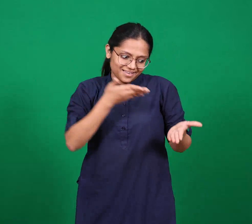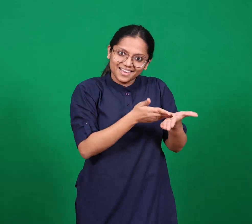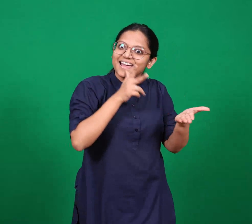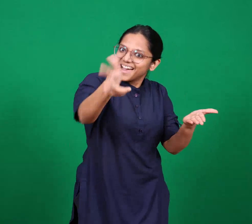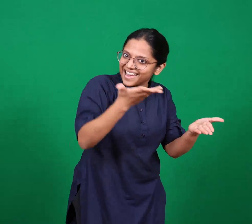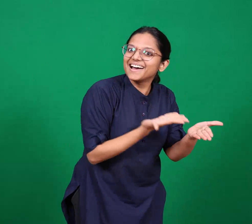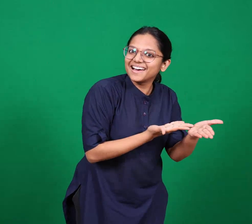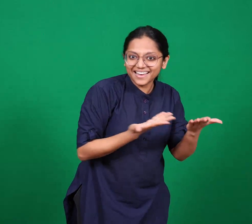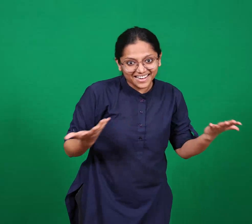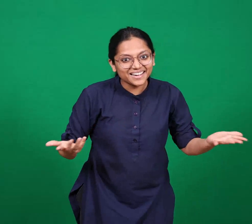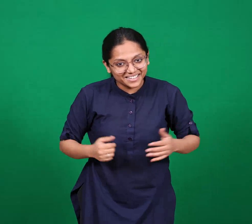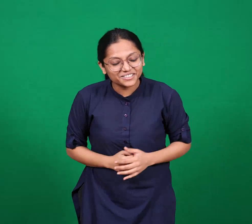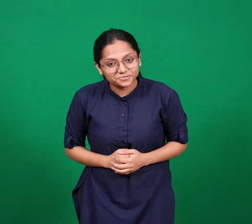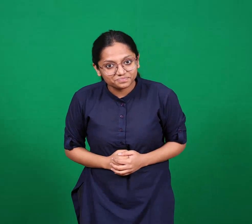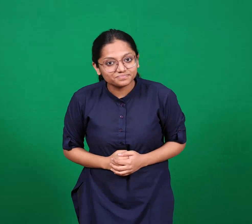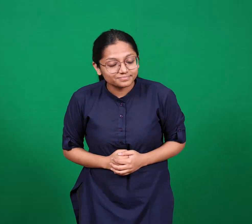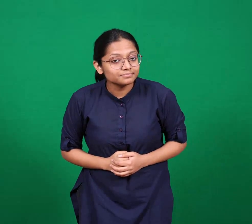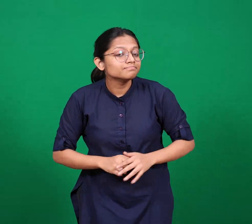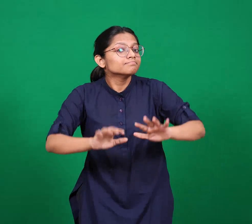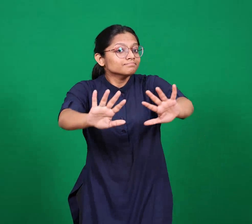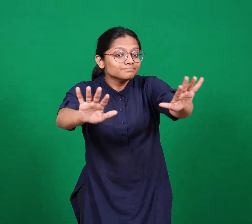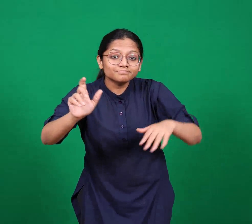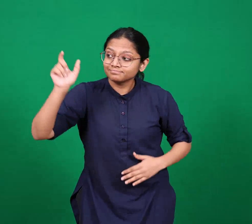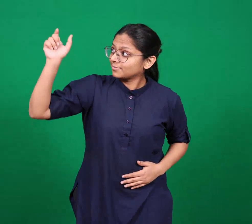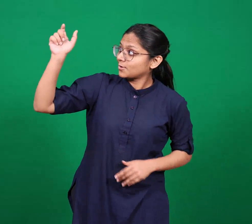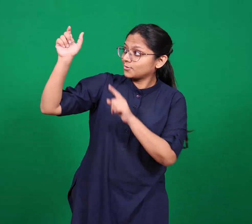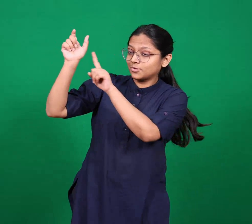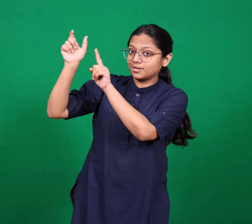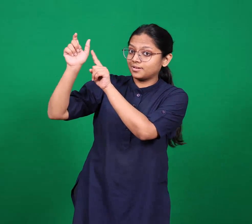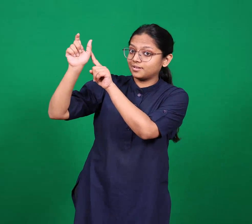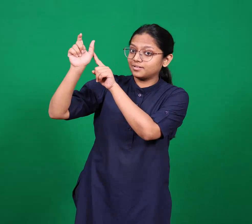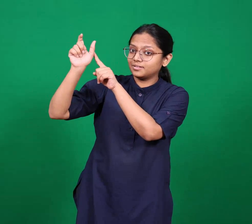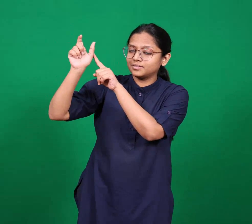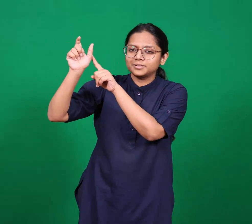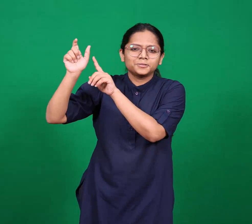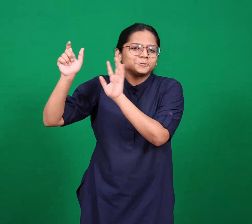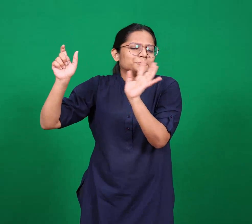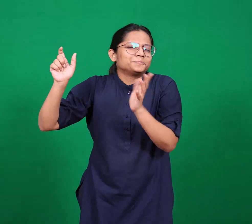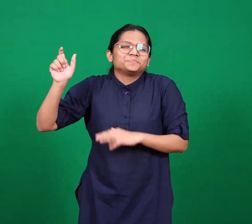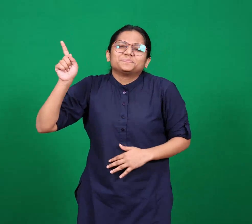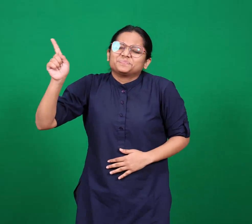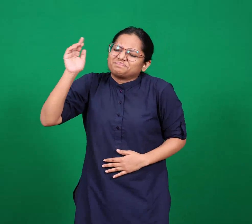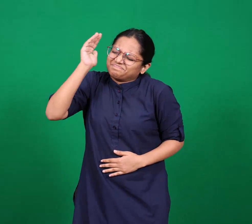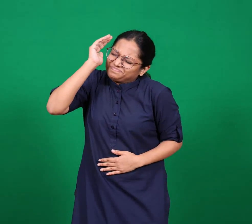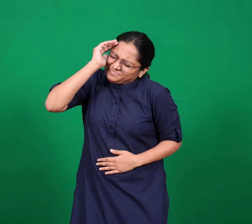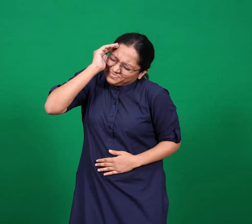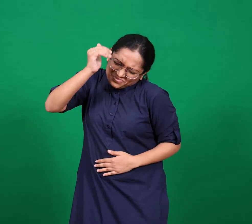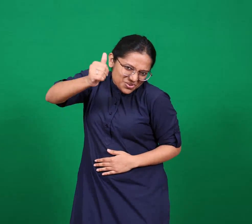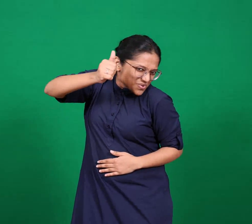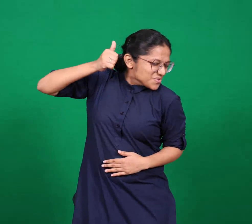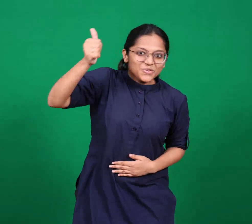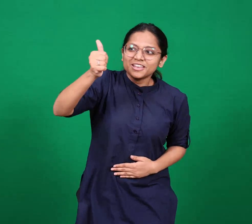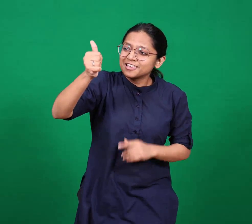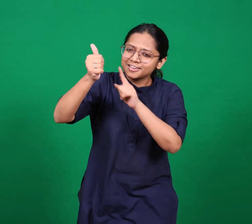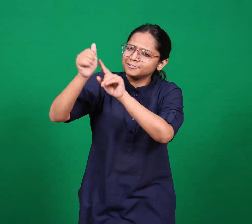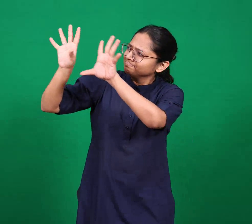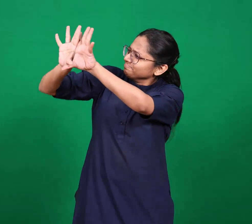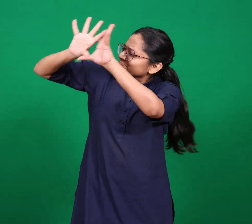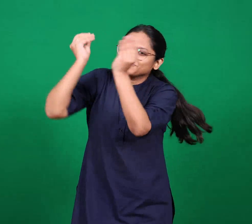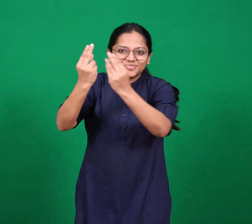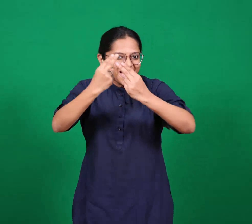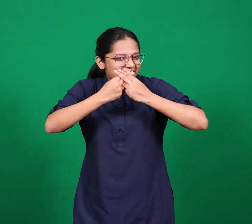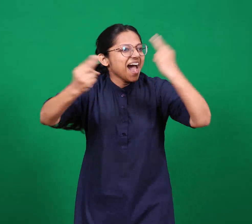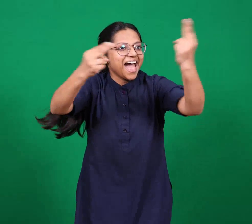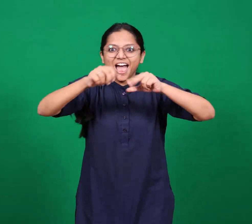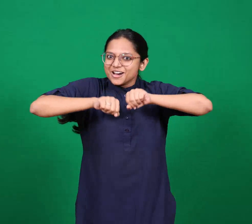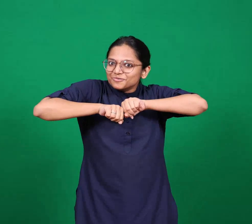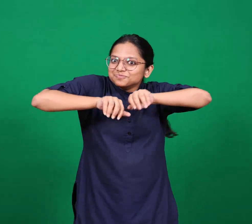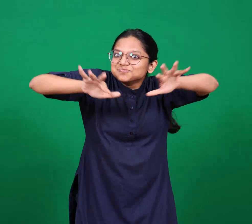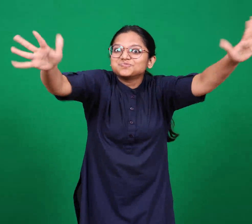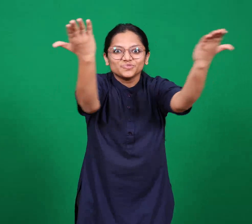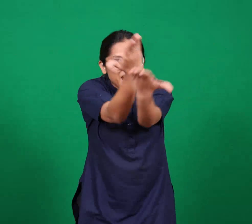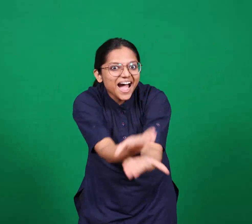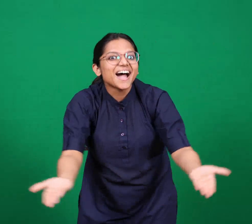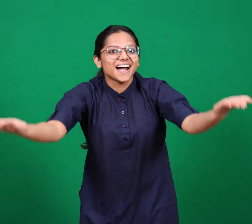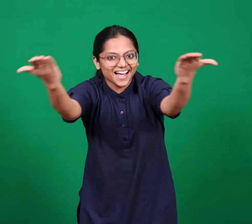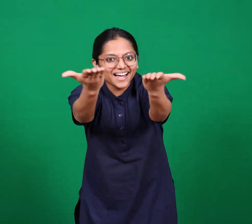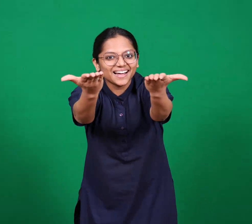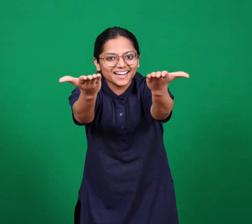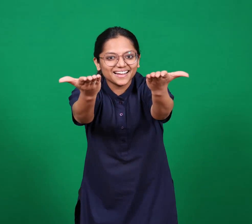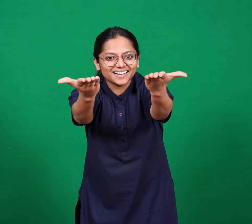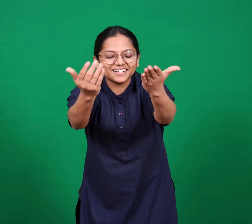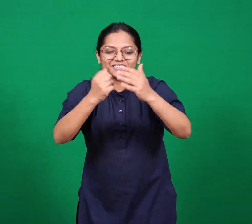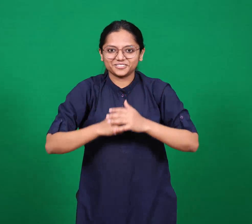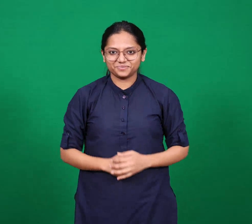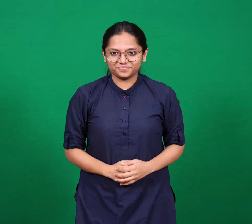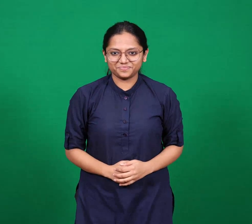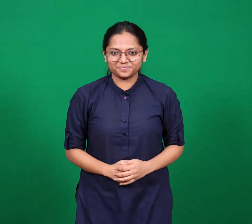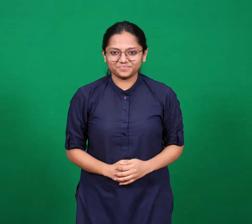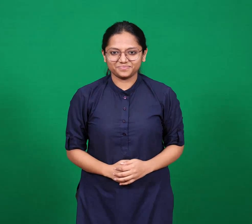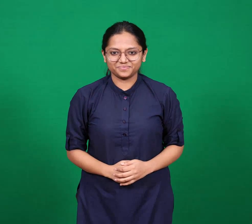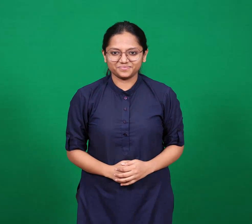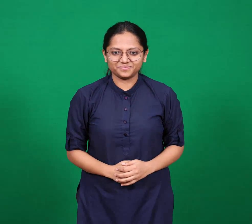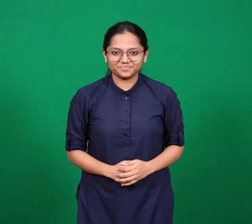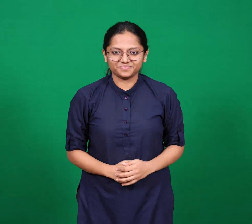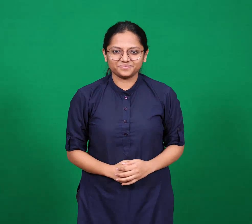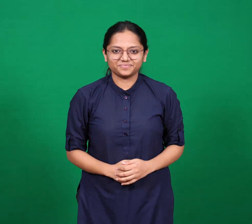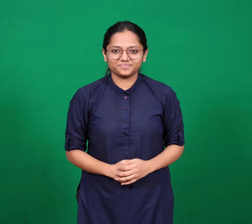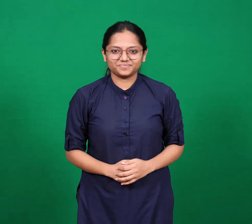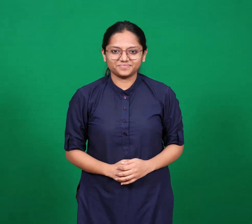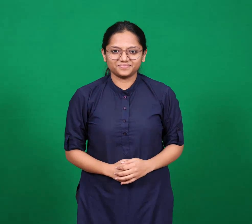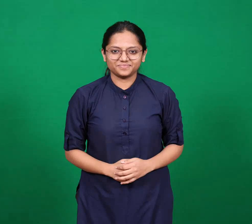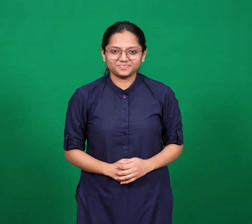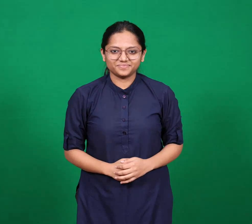And this is the word that was proclaimed to you.